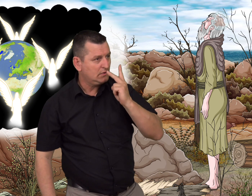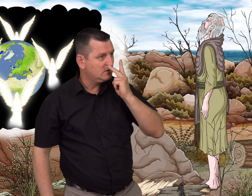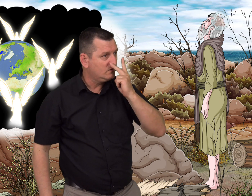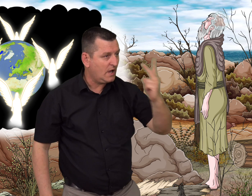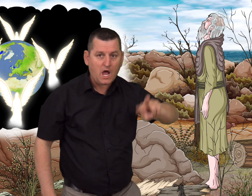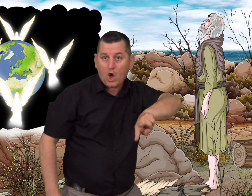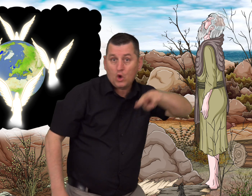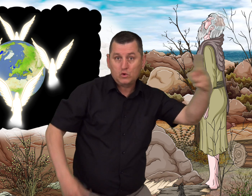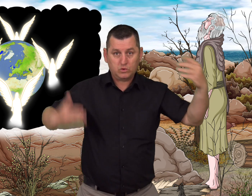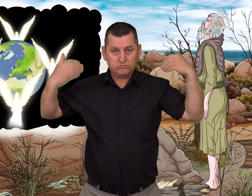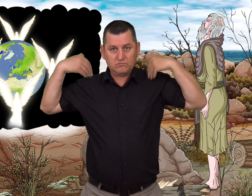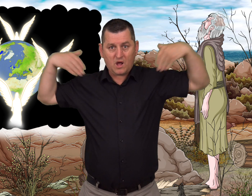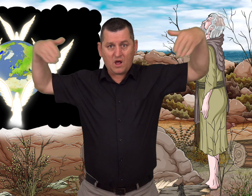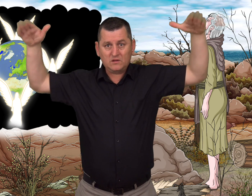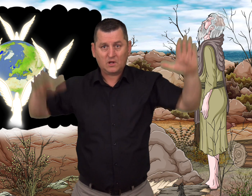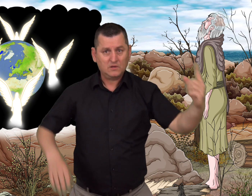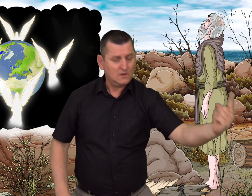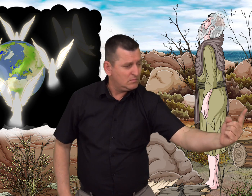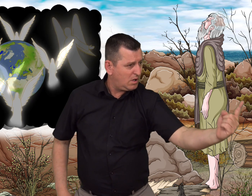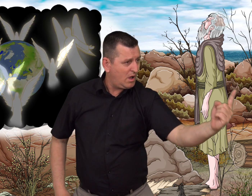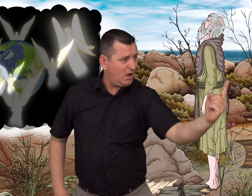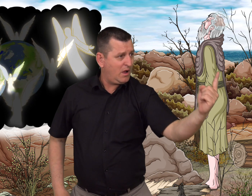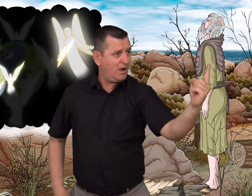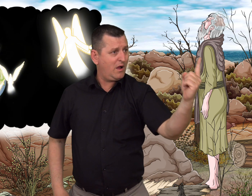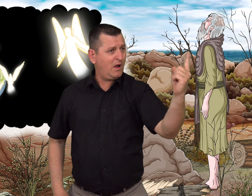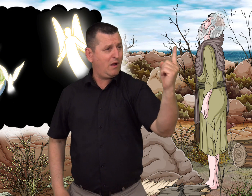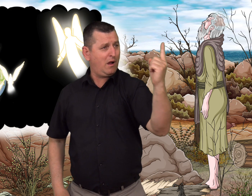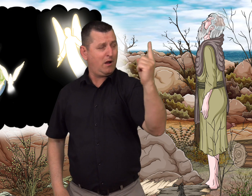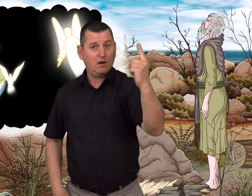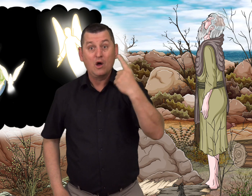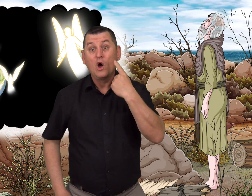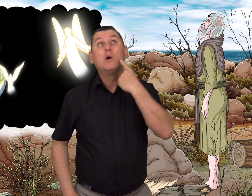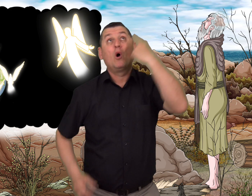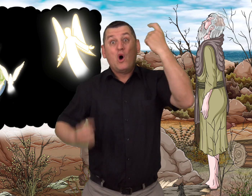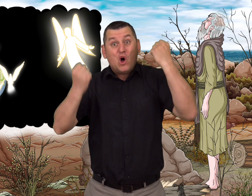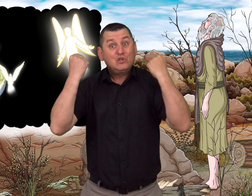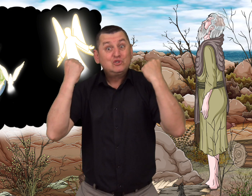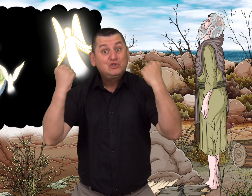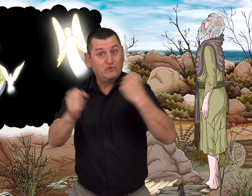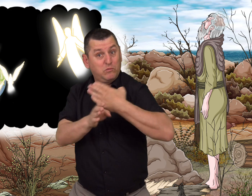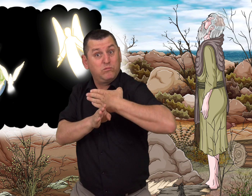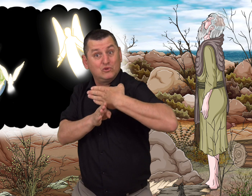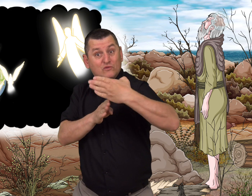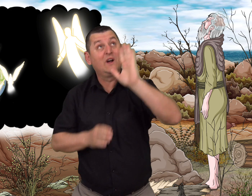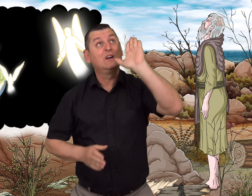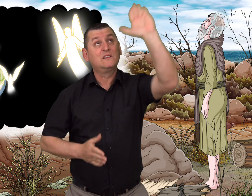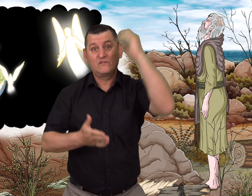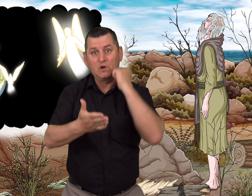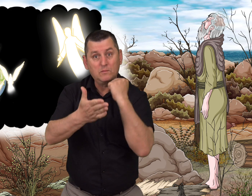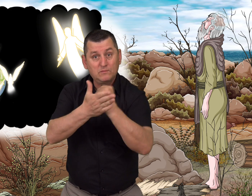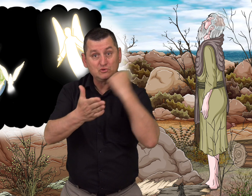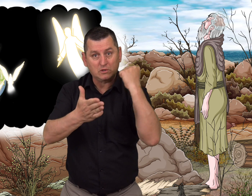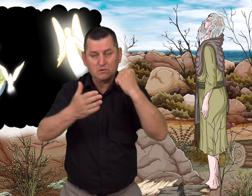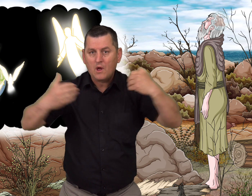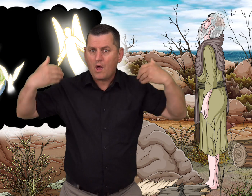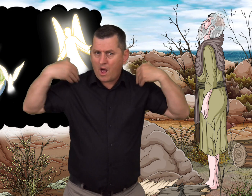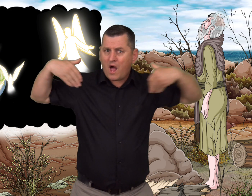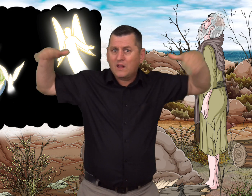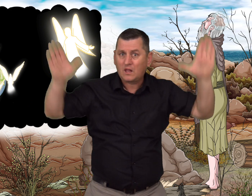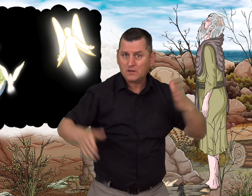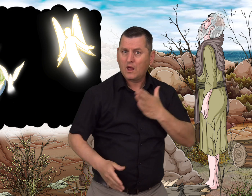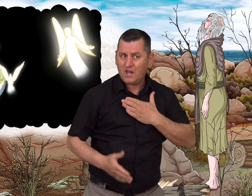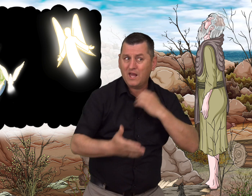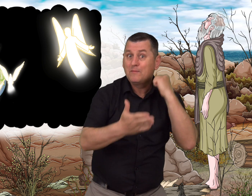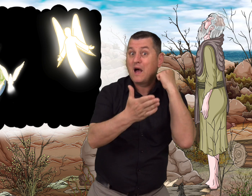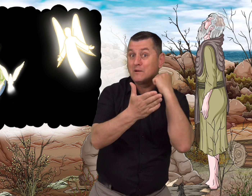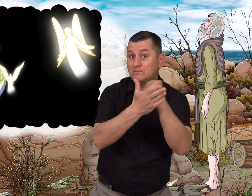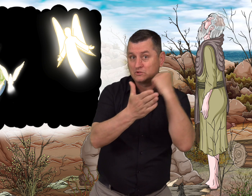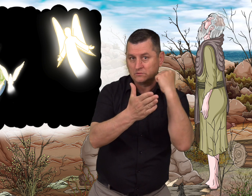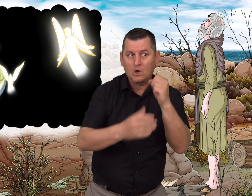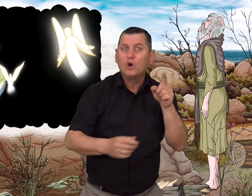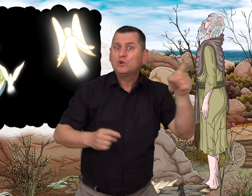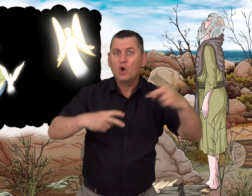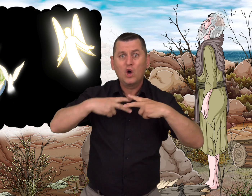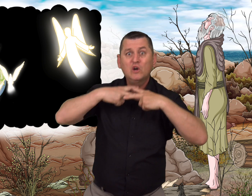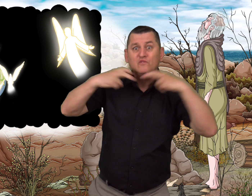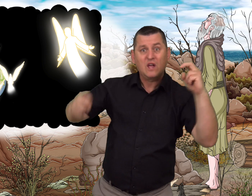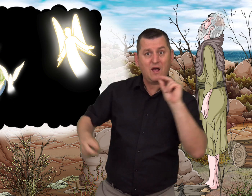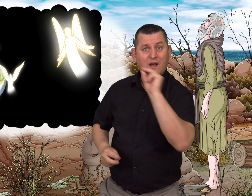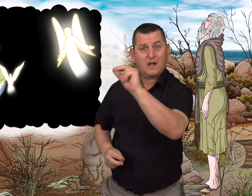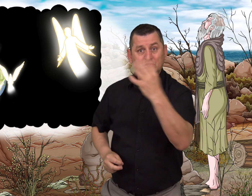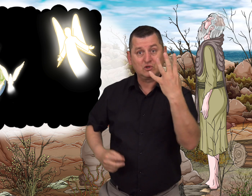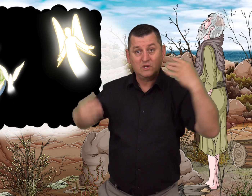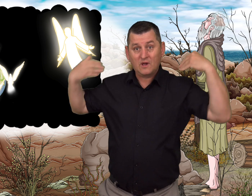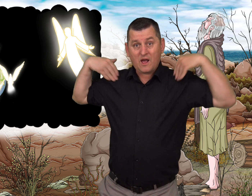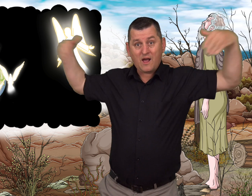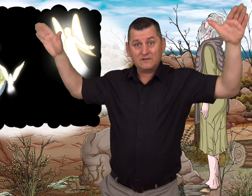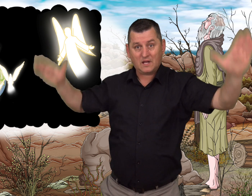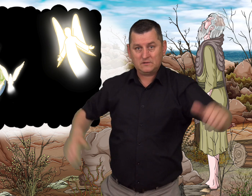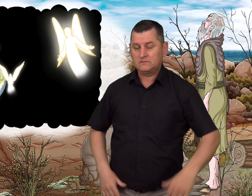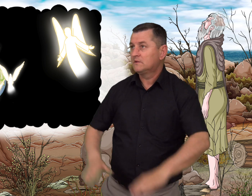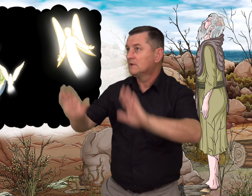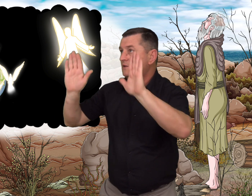And I saw another angel ascending from the east, with the seal of the living God.